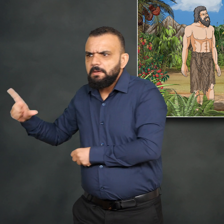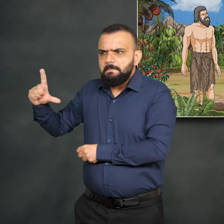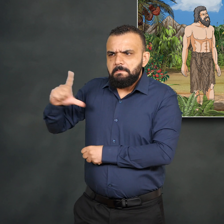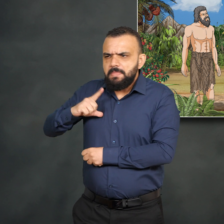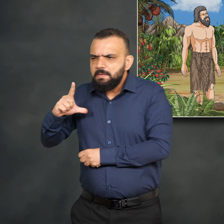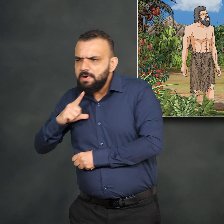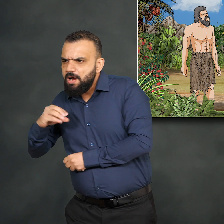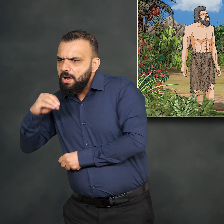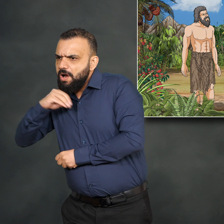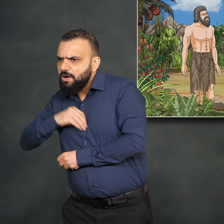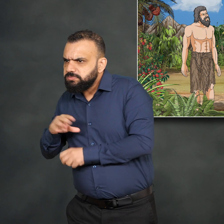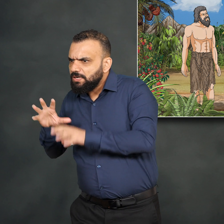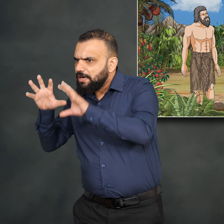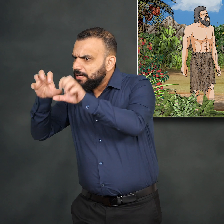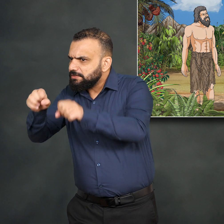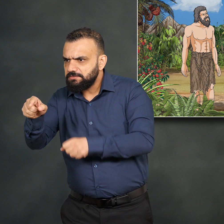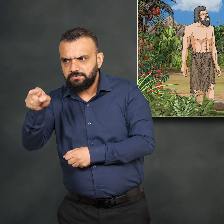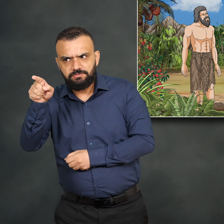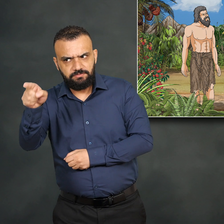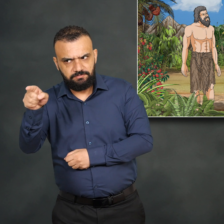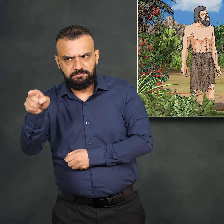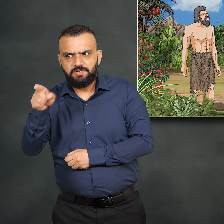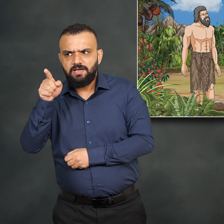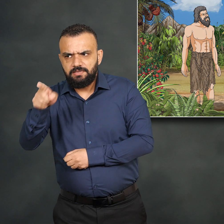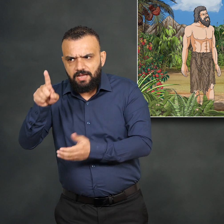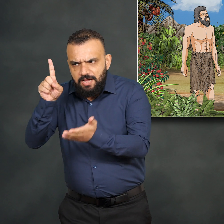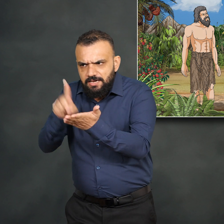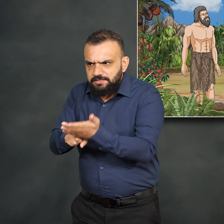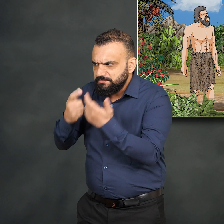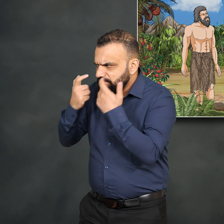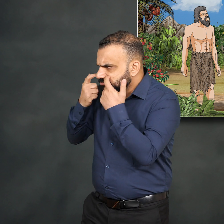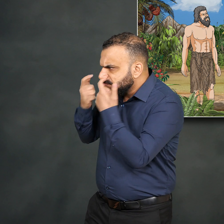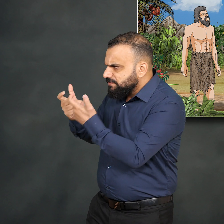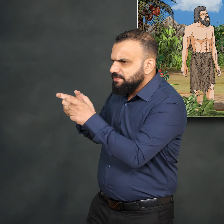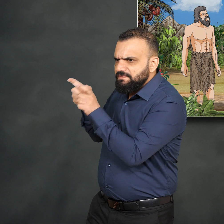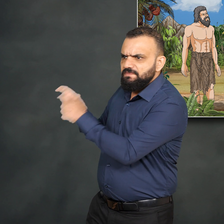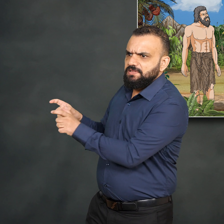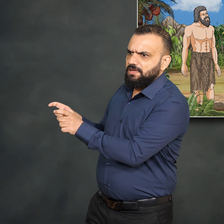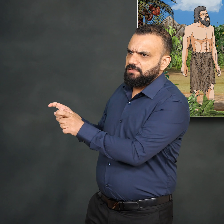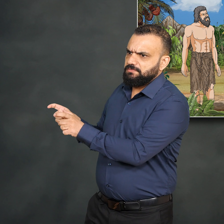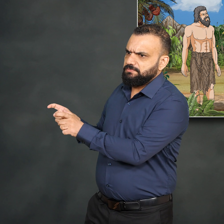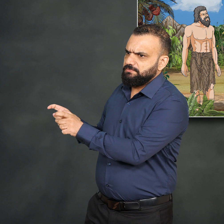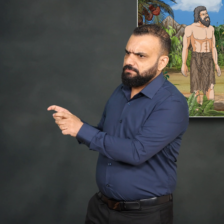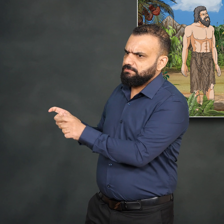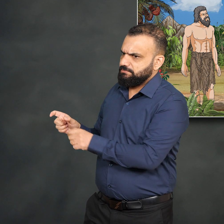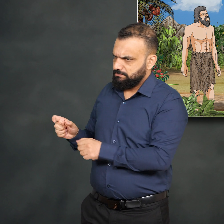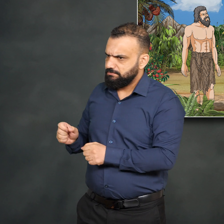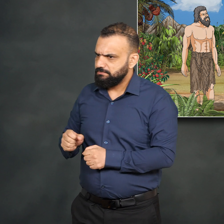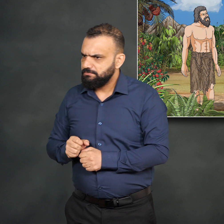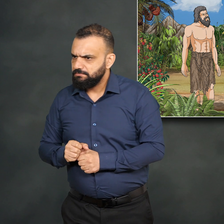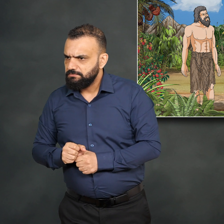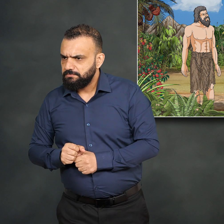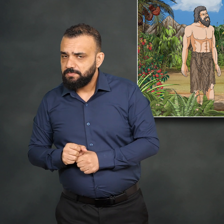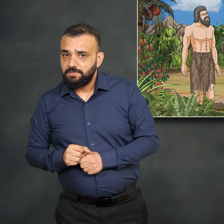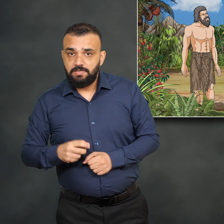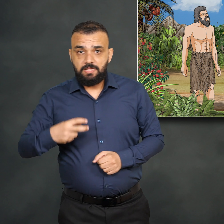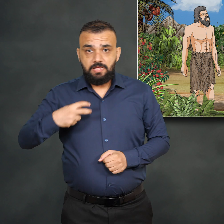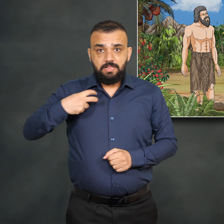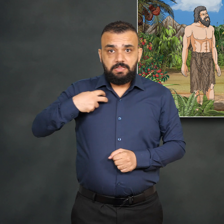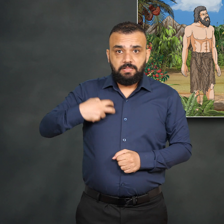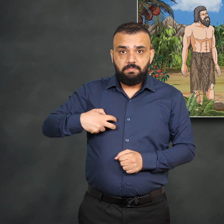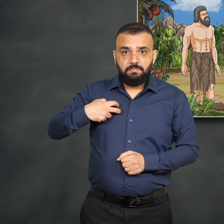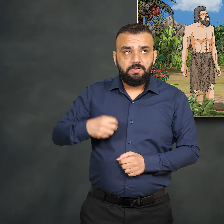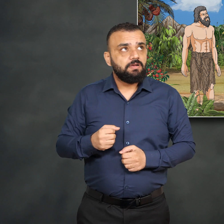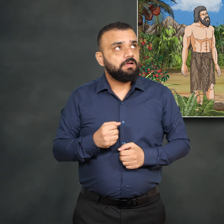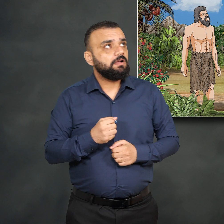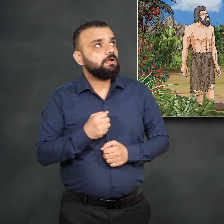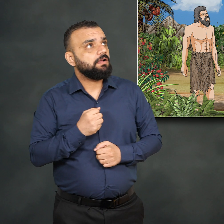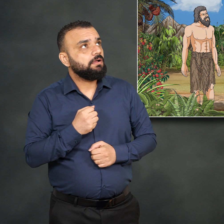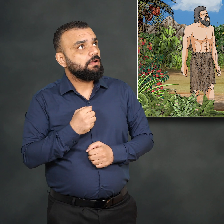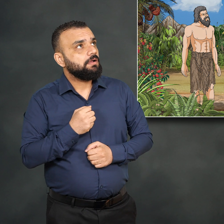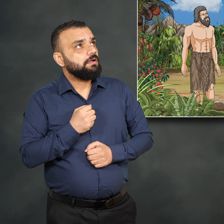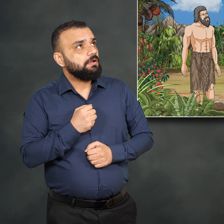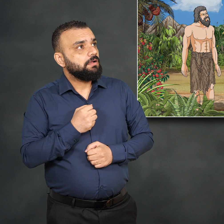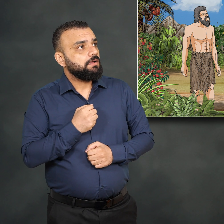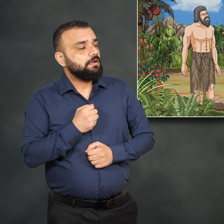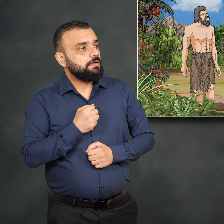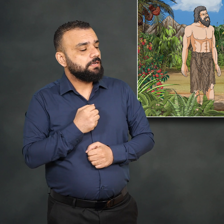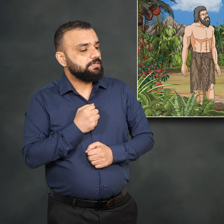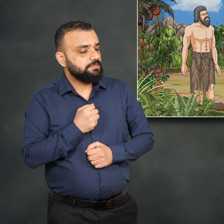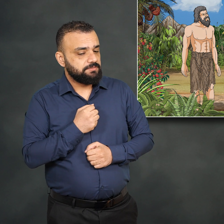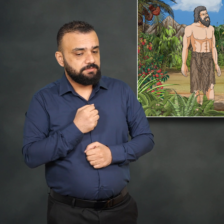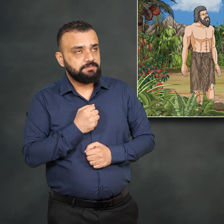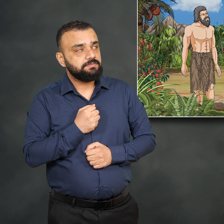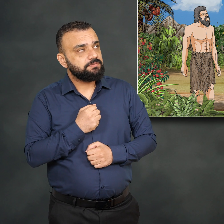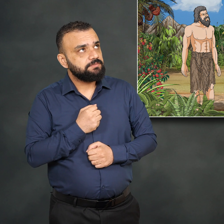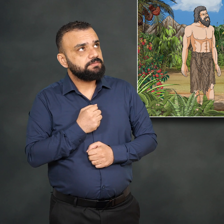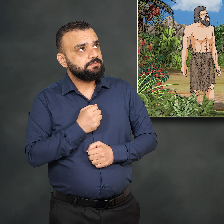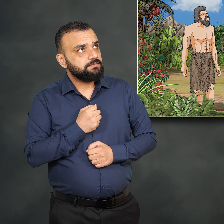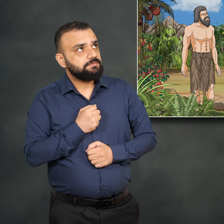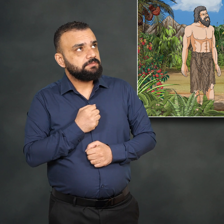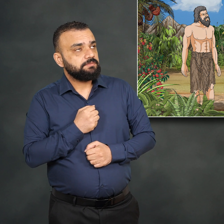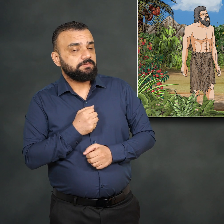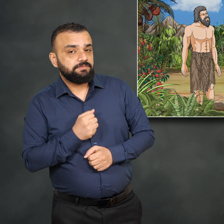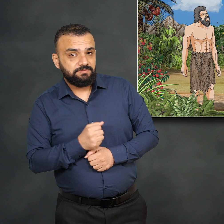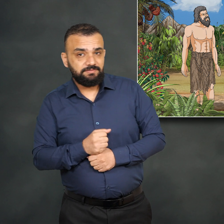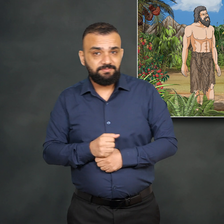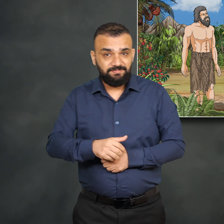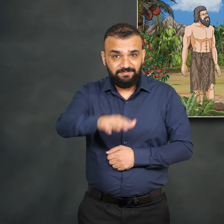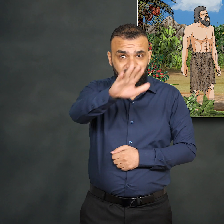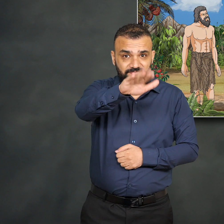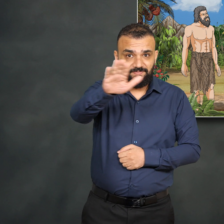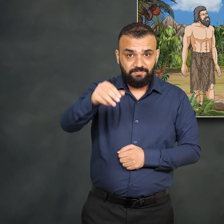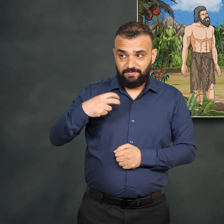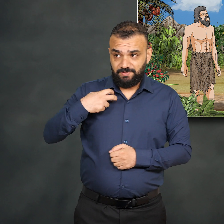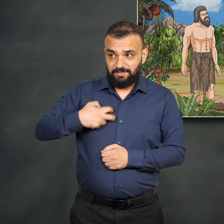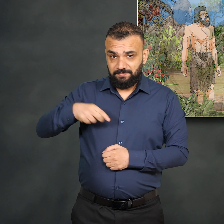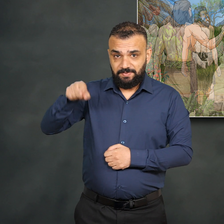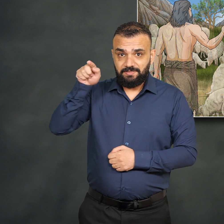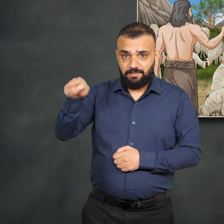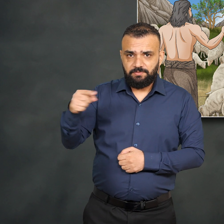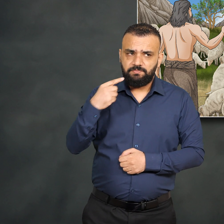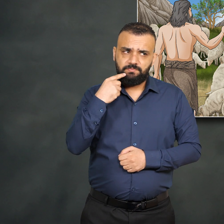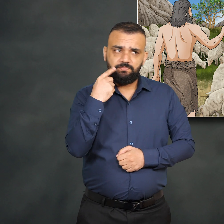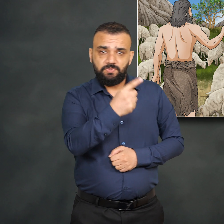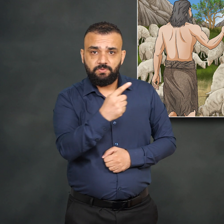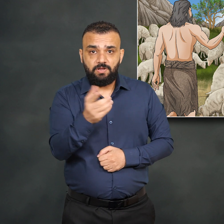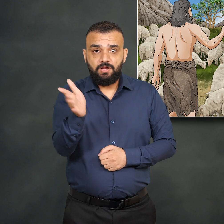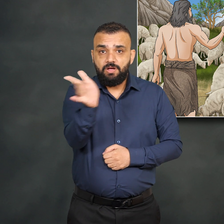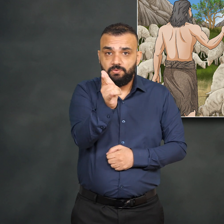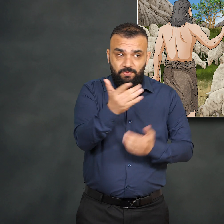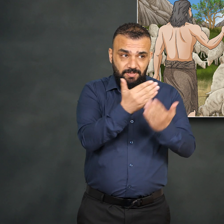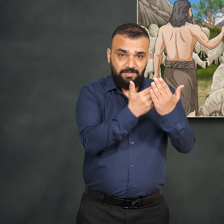it desires you, but you must master it.”